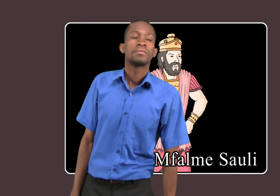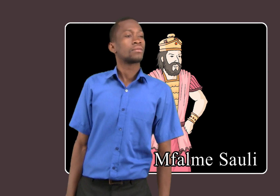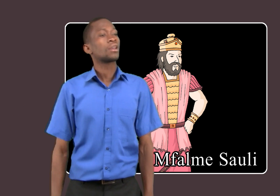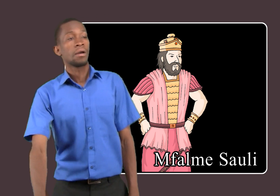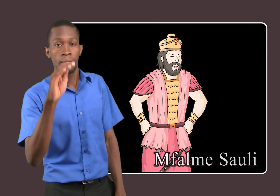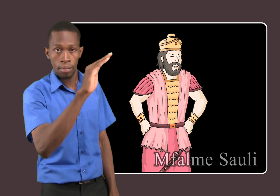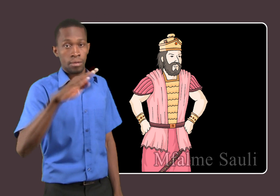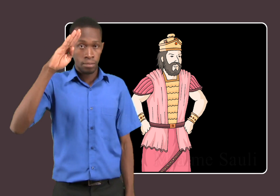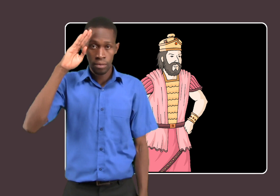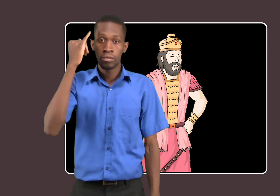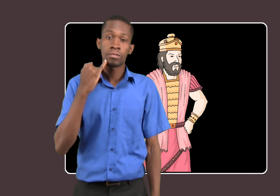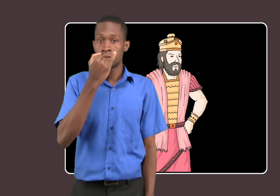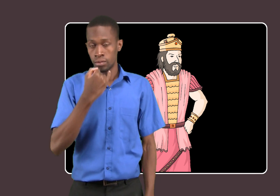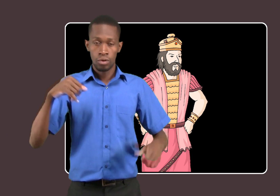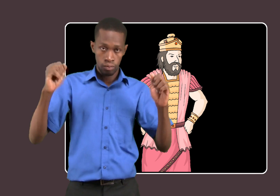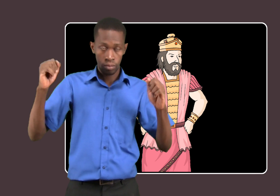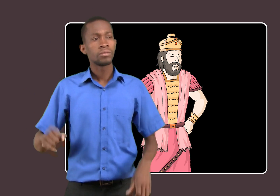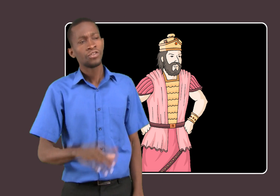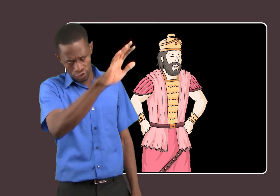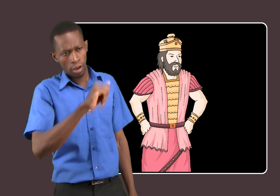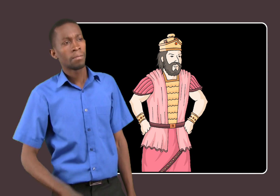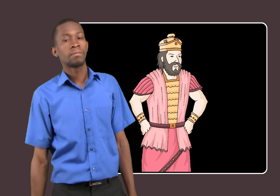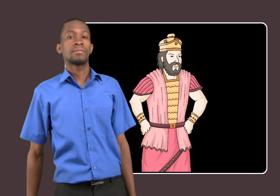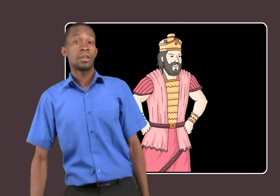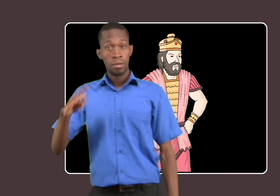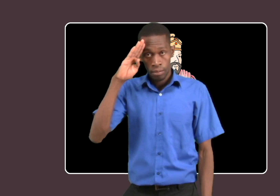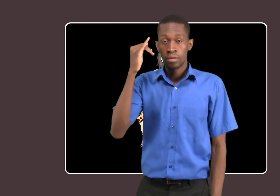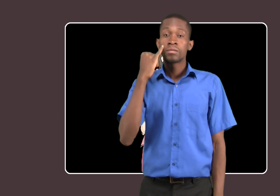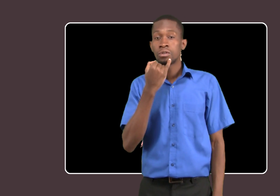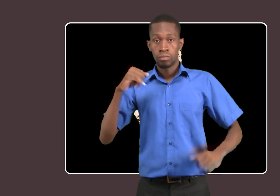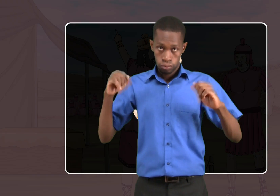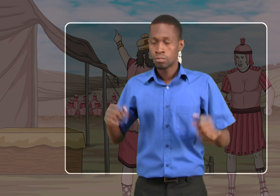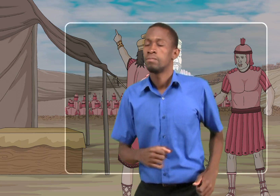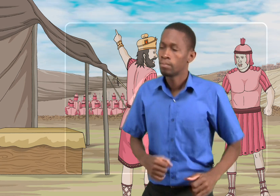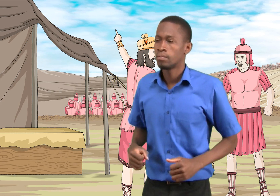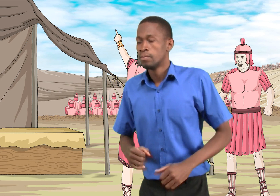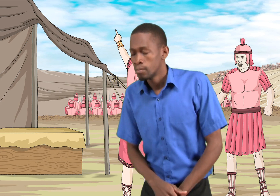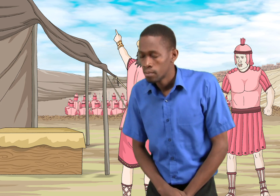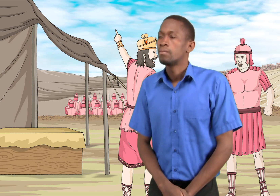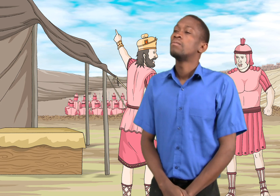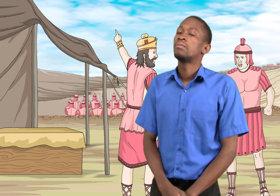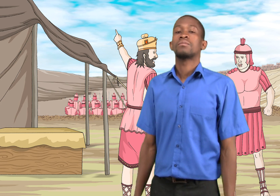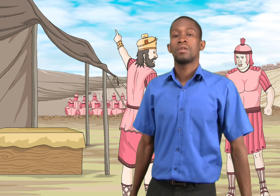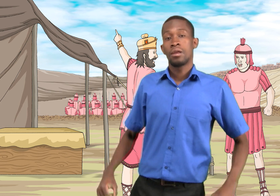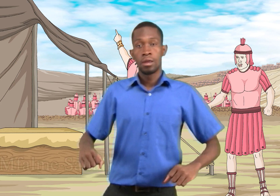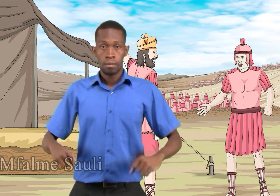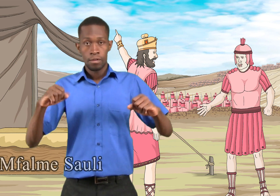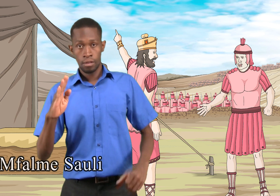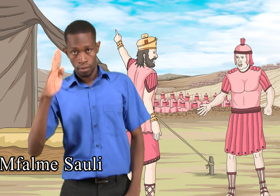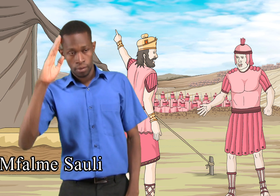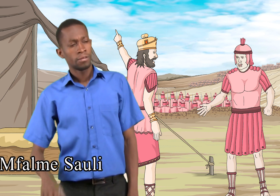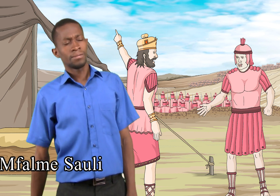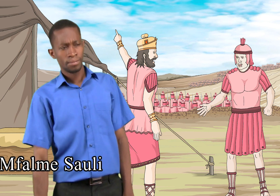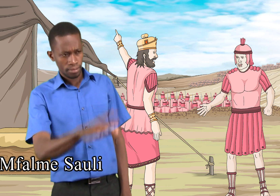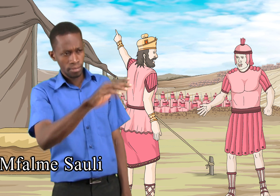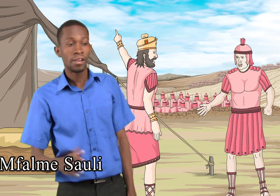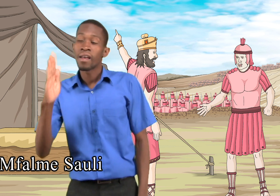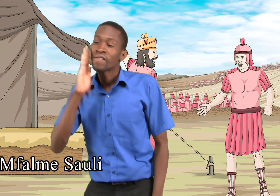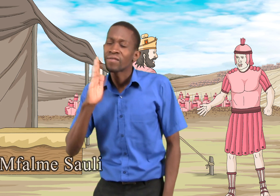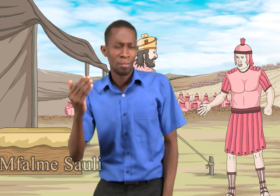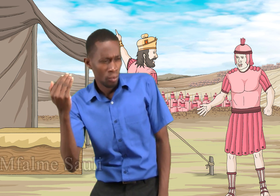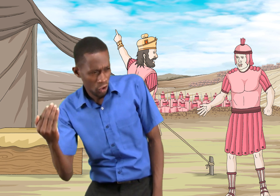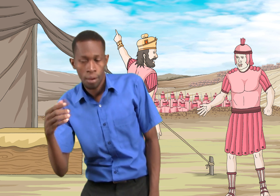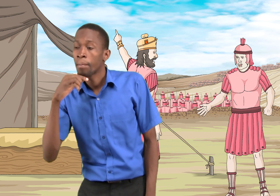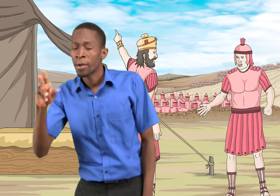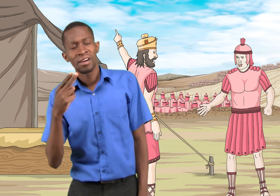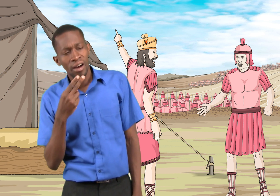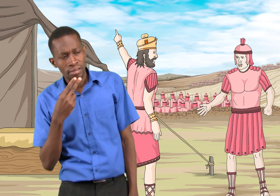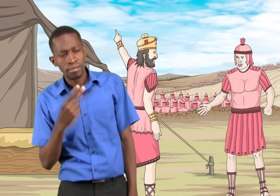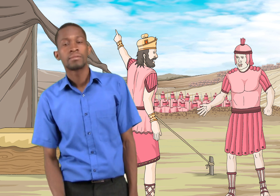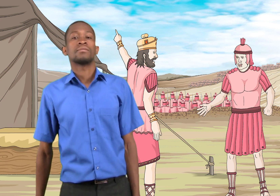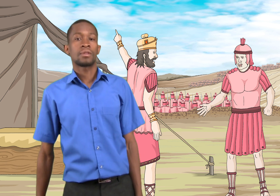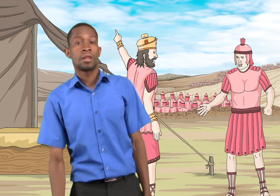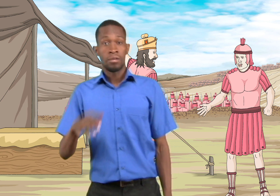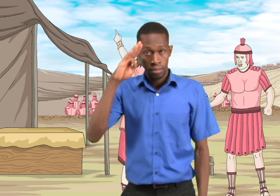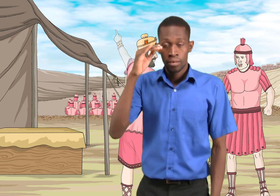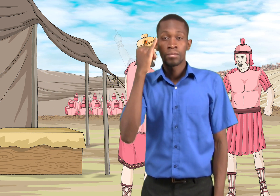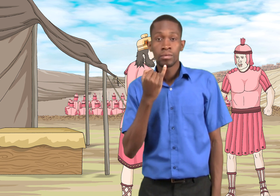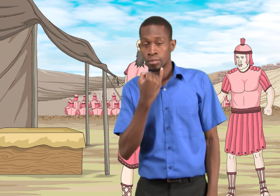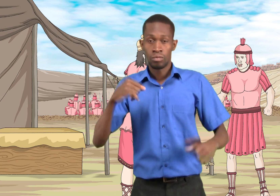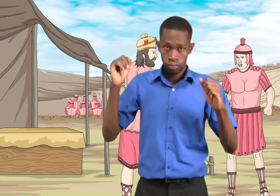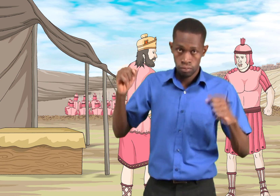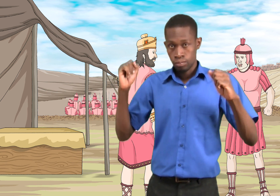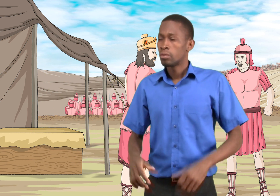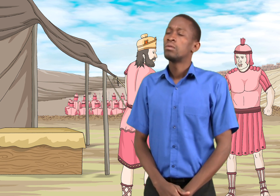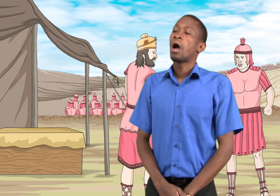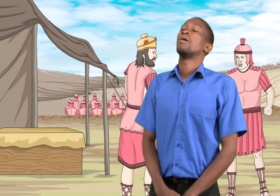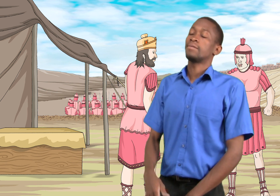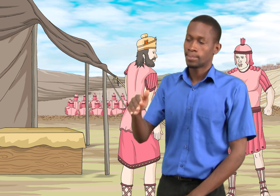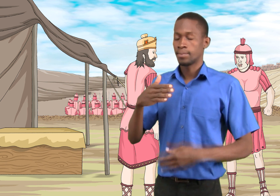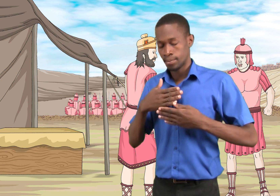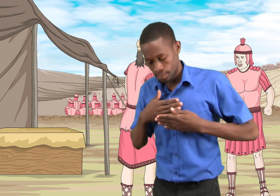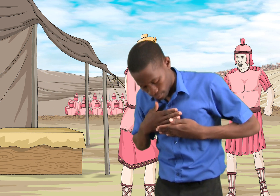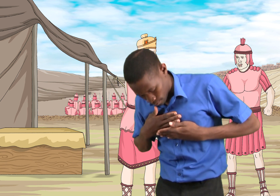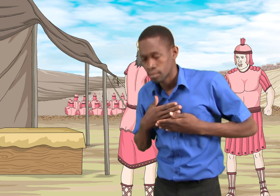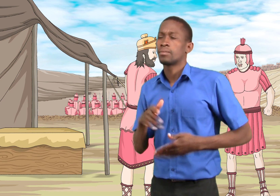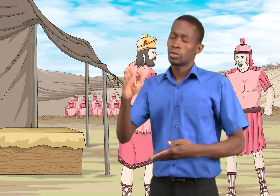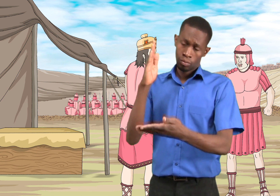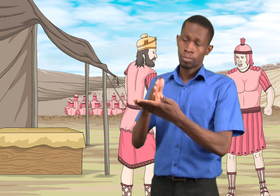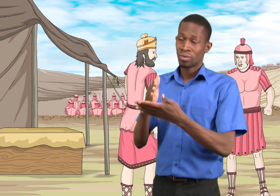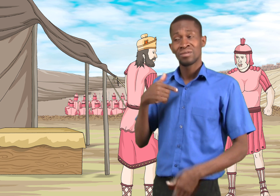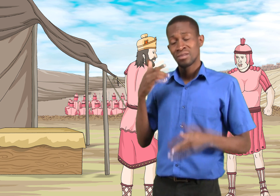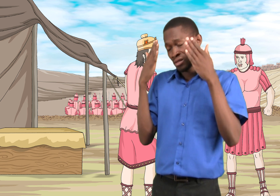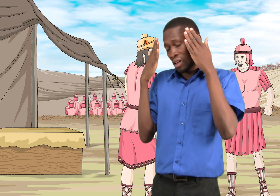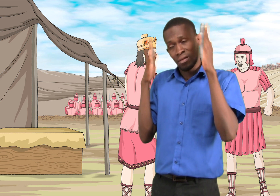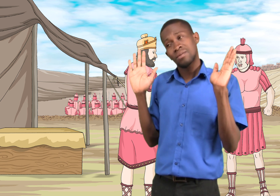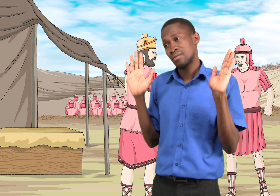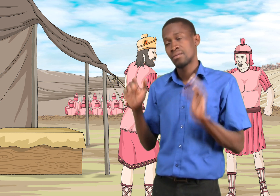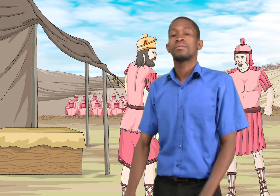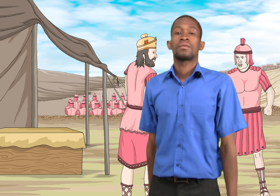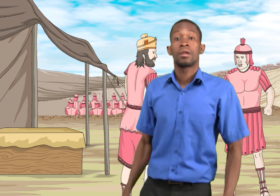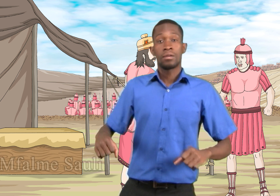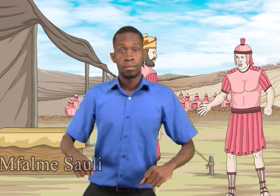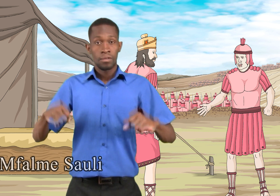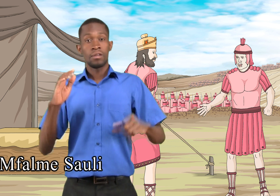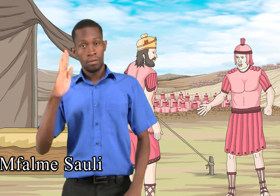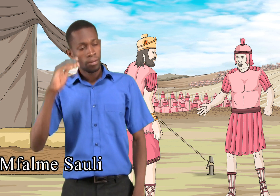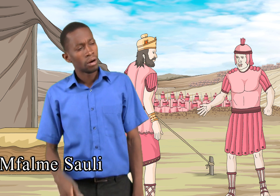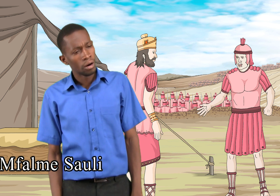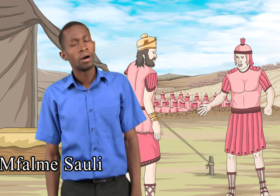And with his sling in hand, he approached the Philistine.